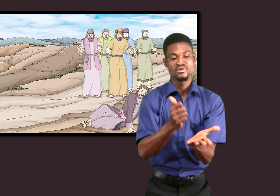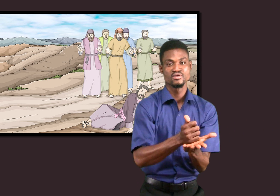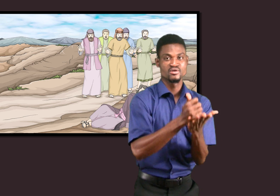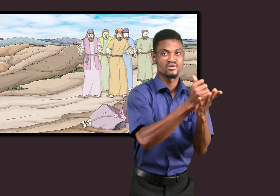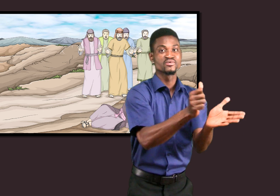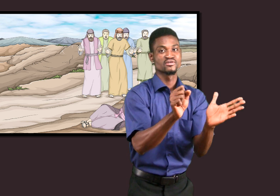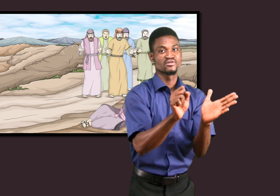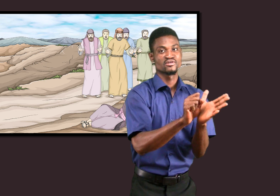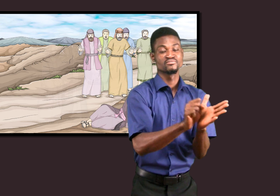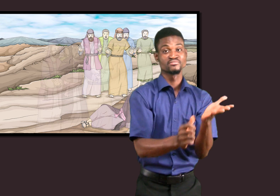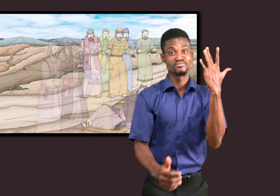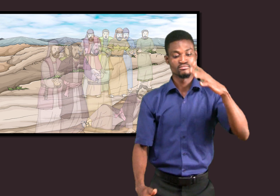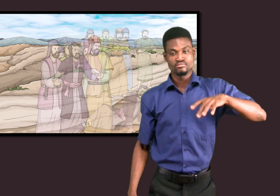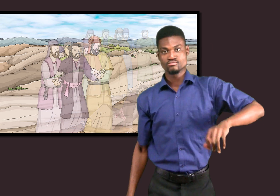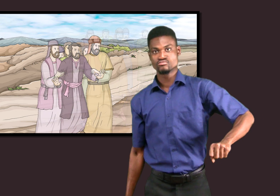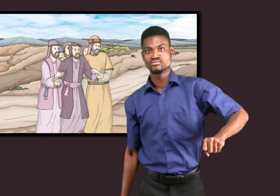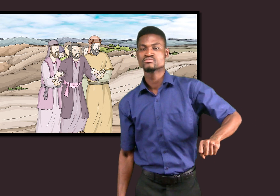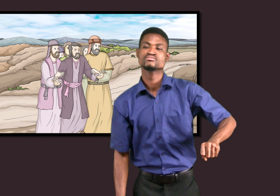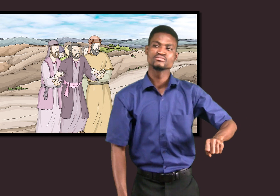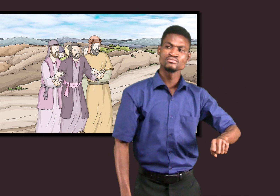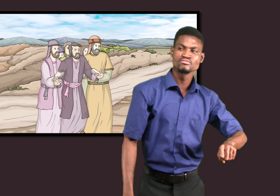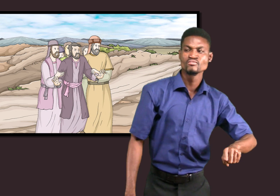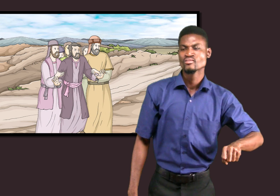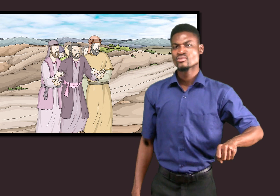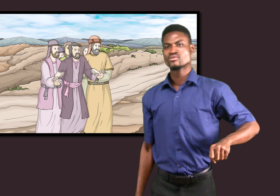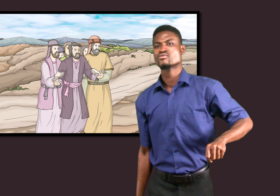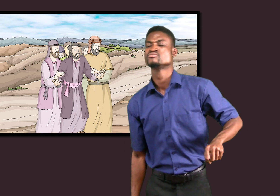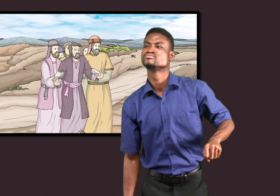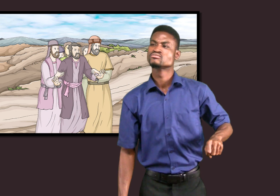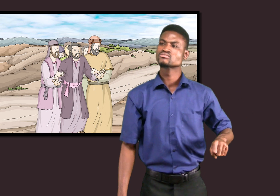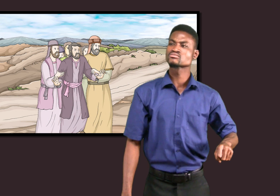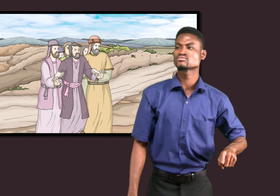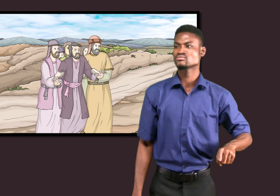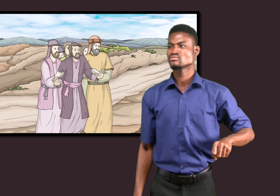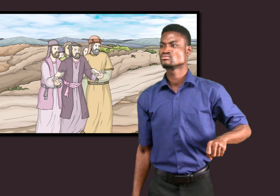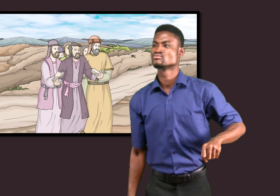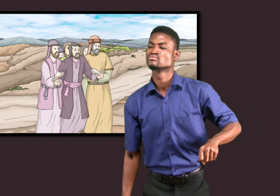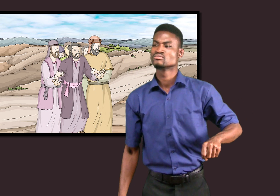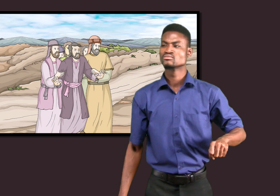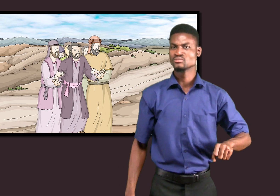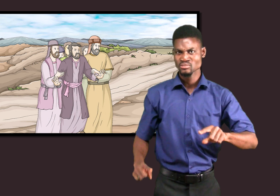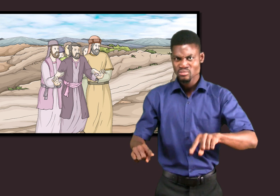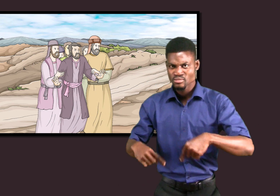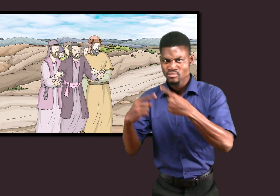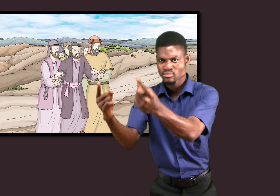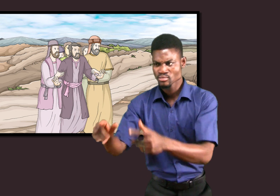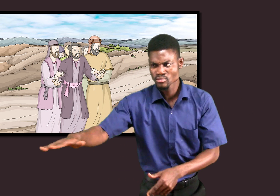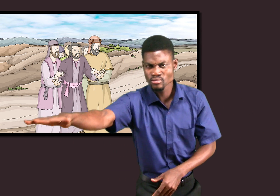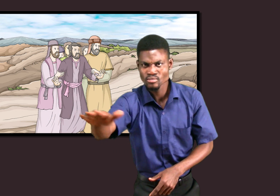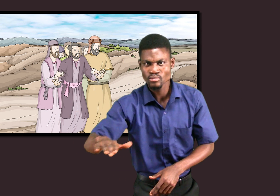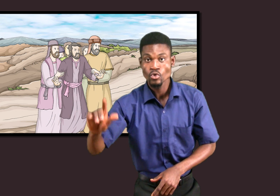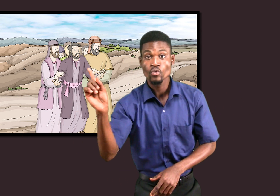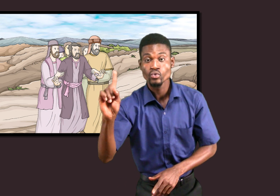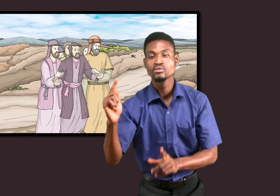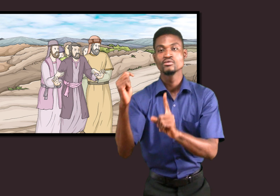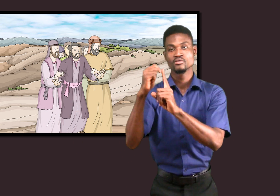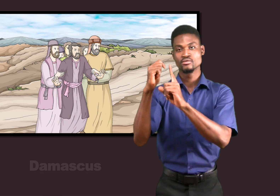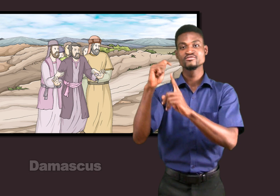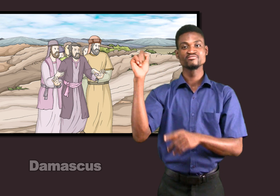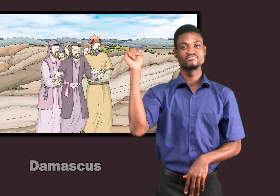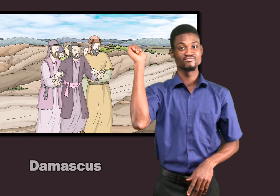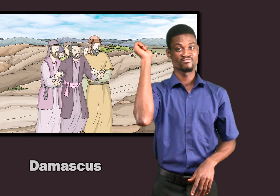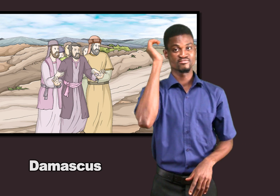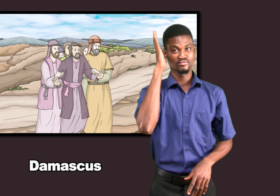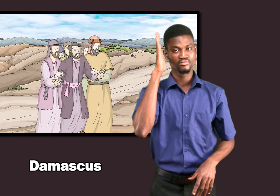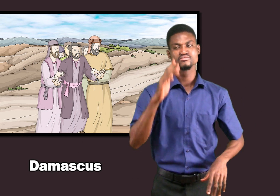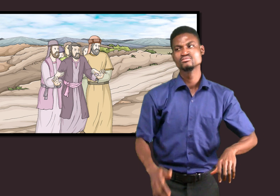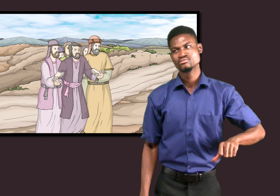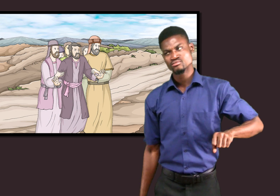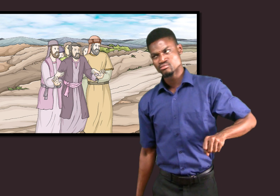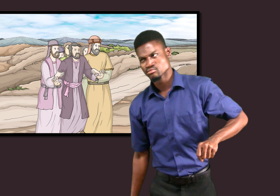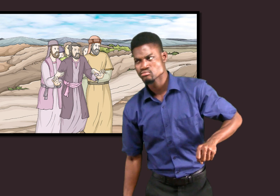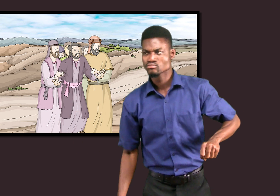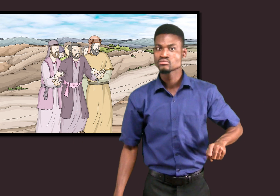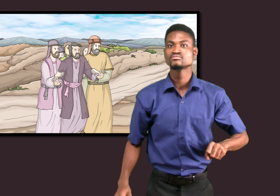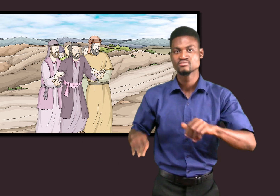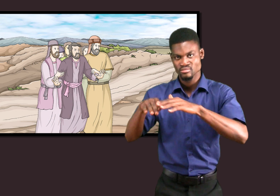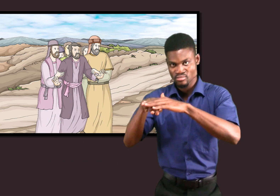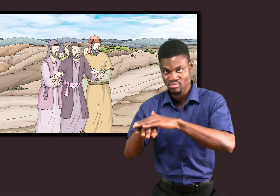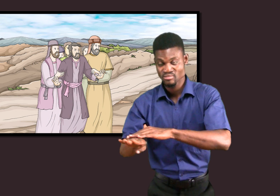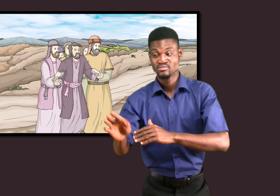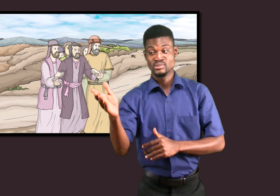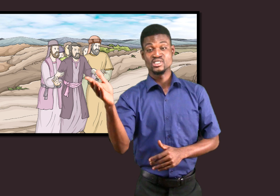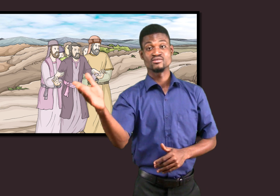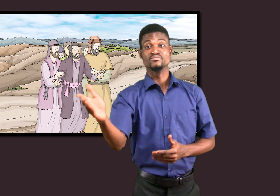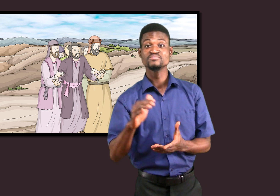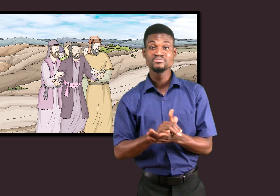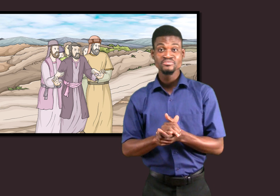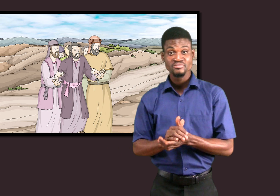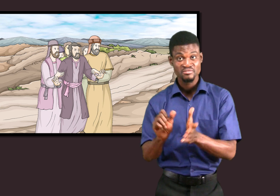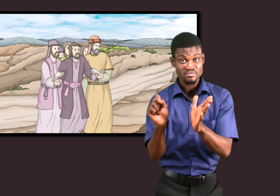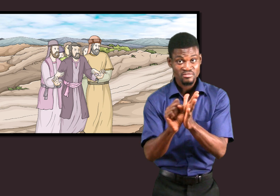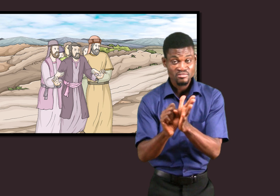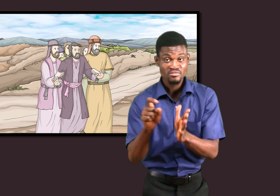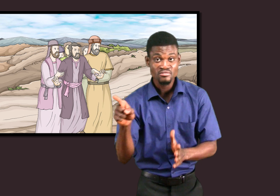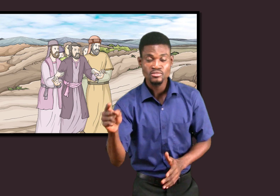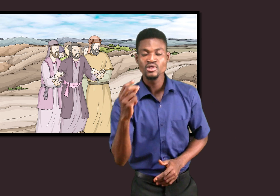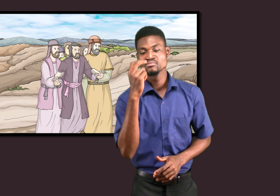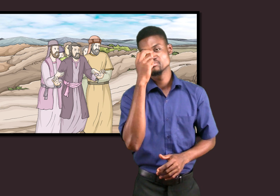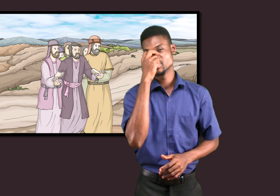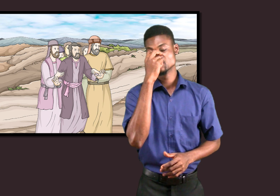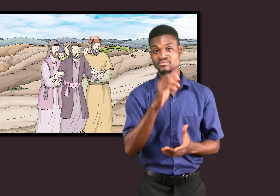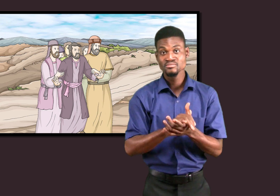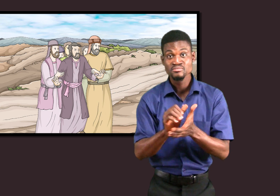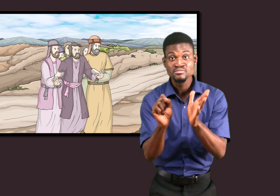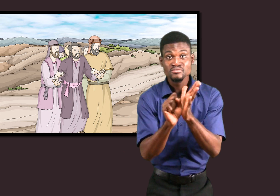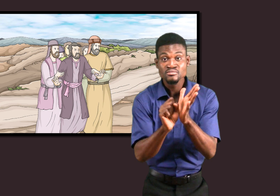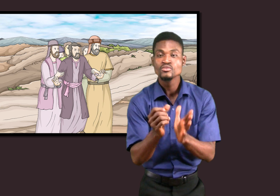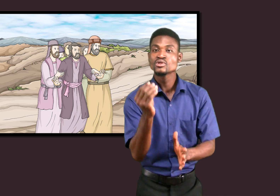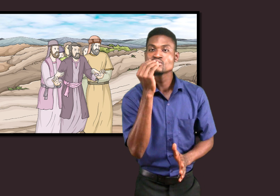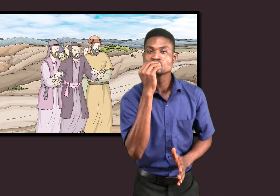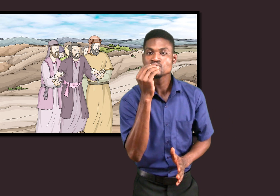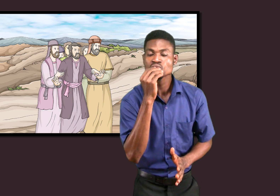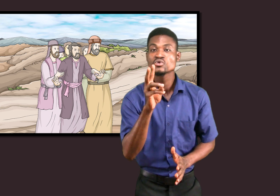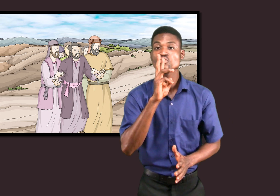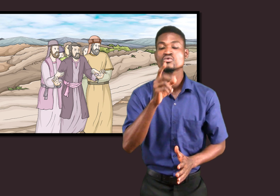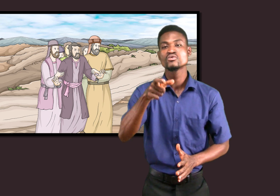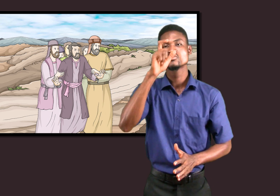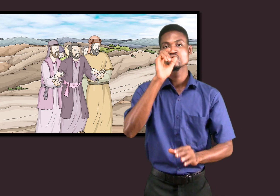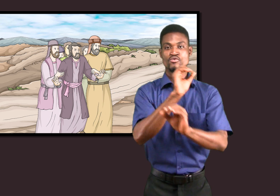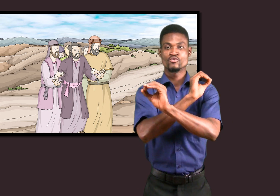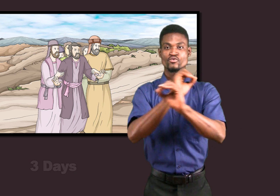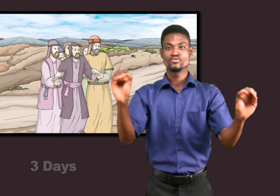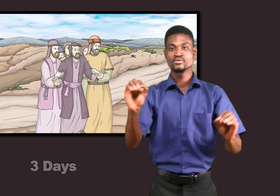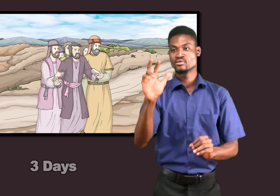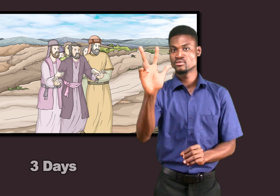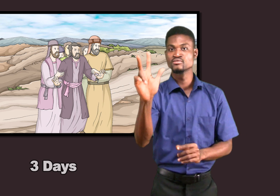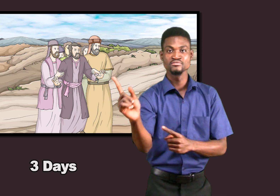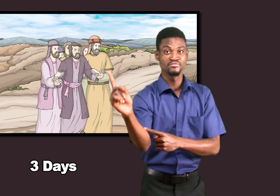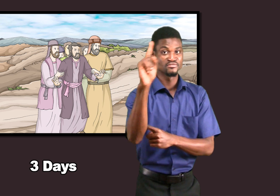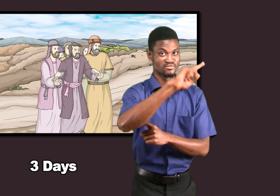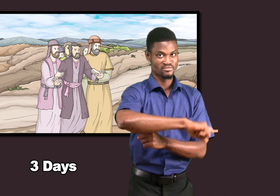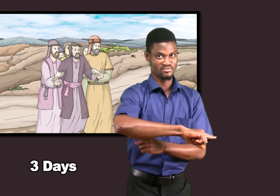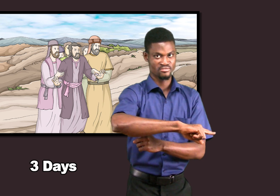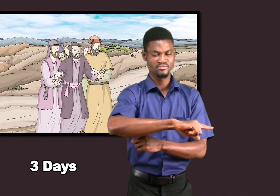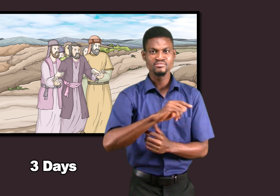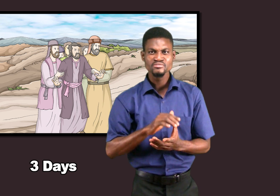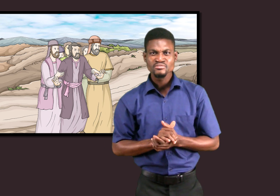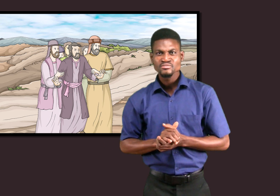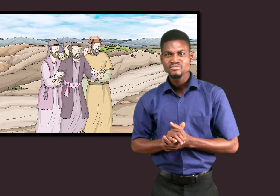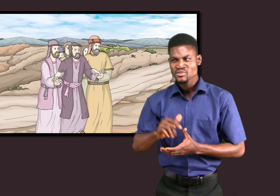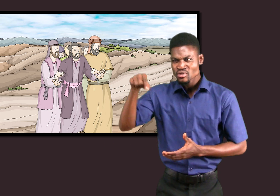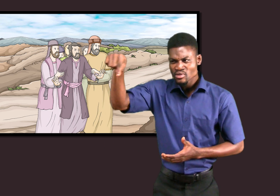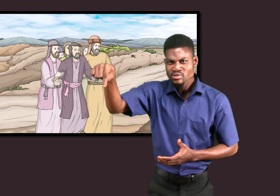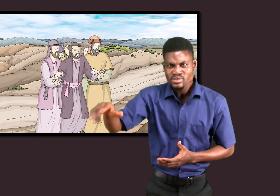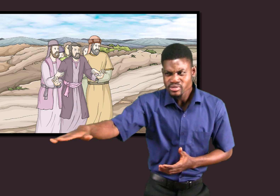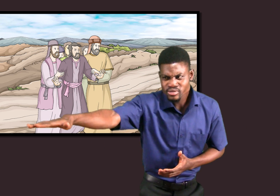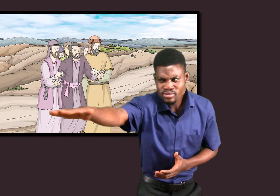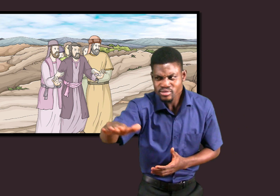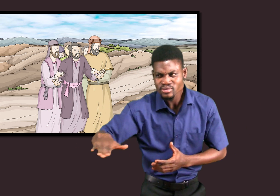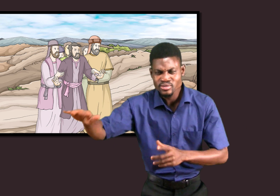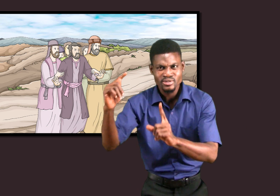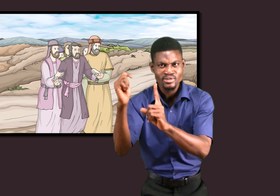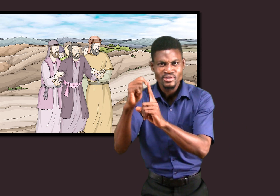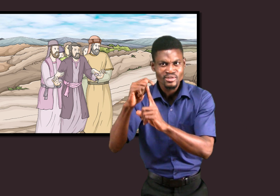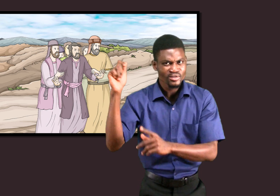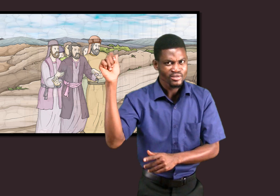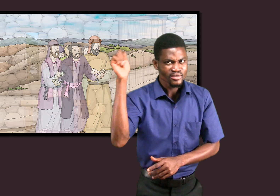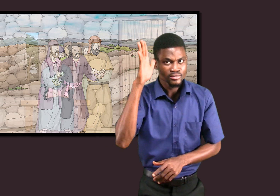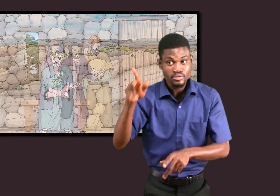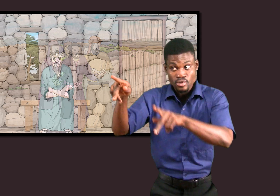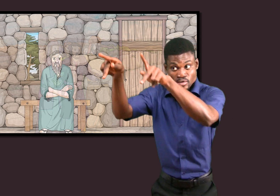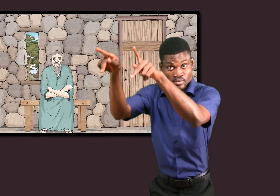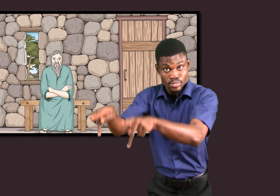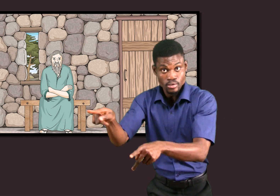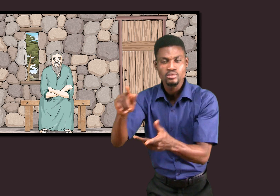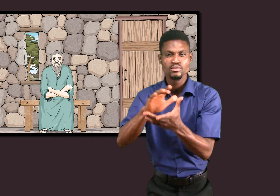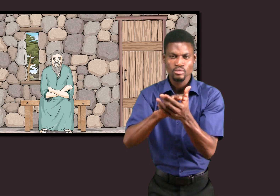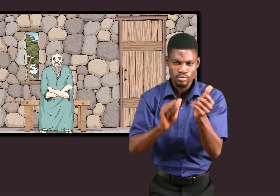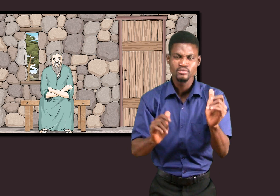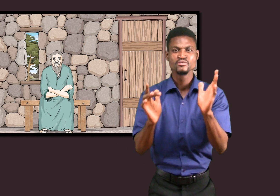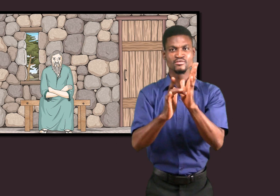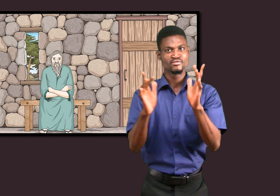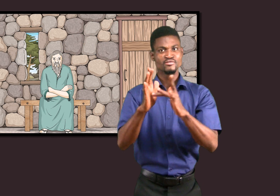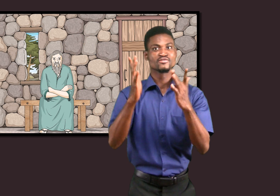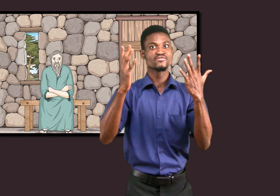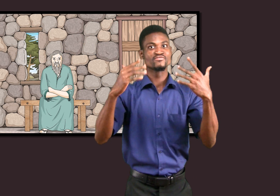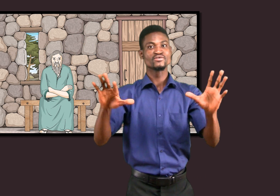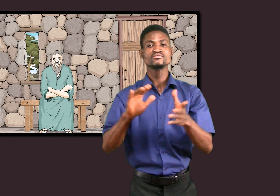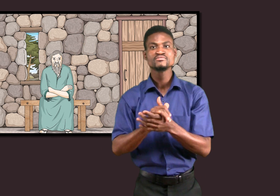So they led him by the hand into Damascus. For three days he was without sight, and he did not eat or drink anything.